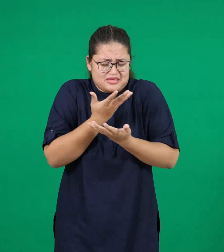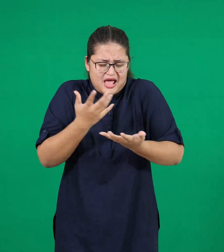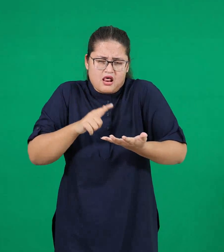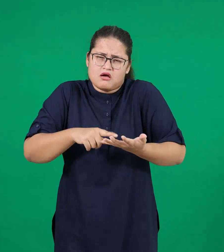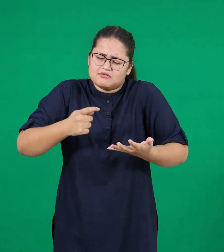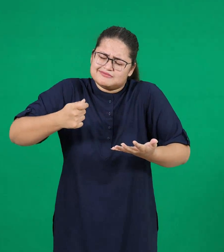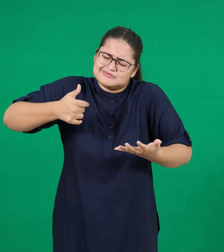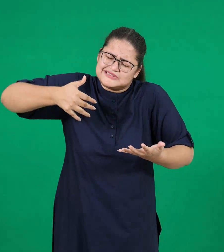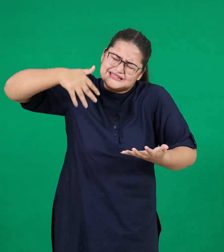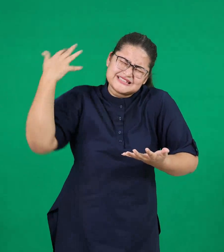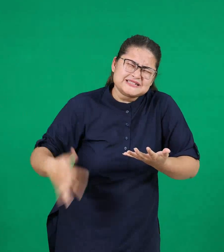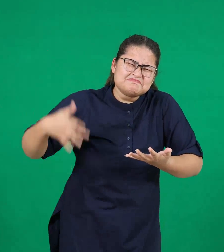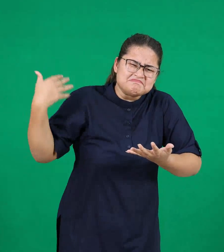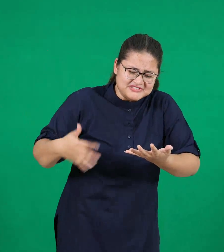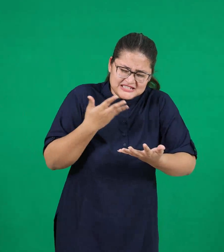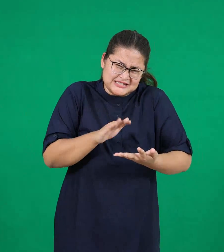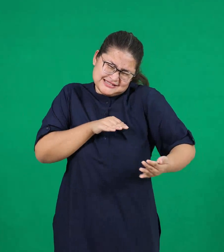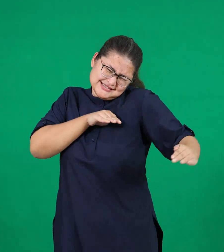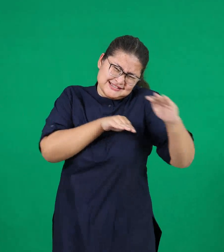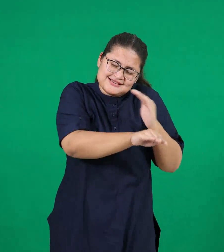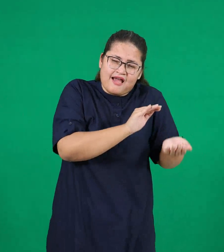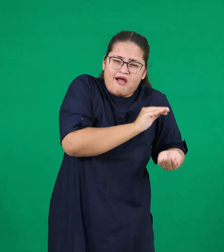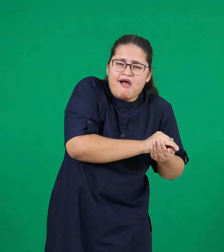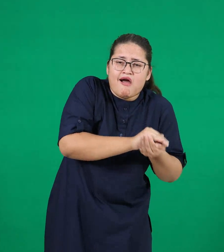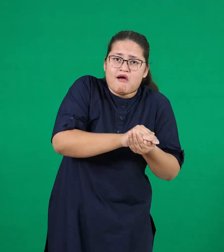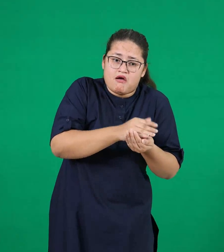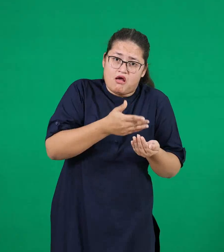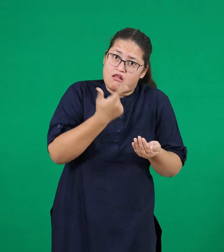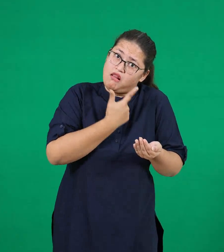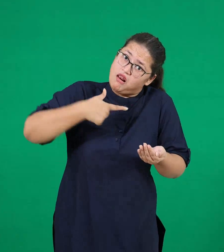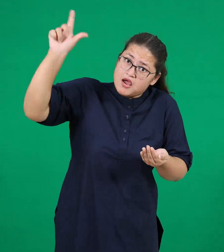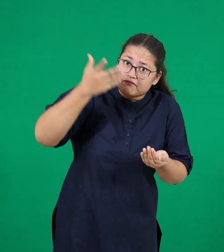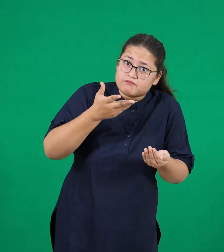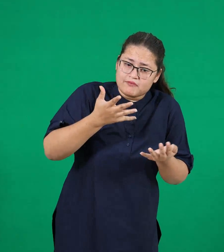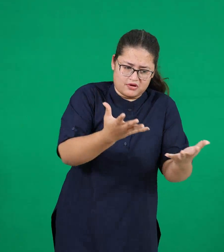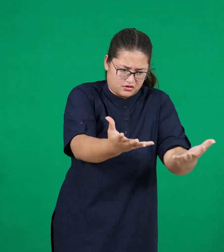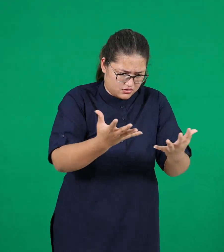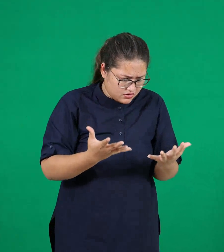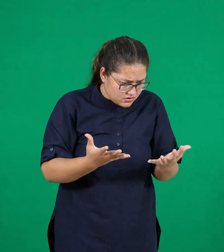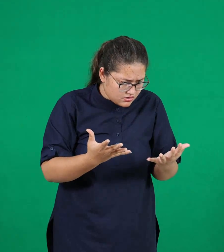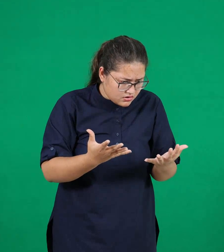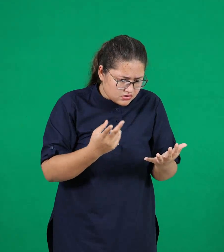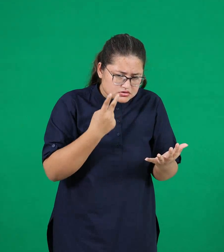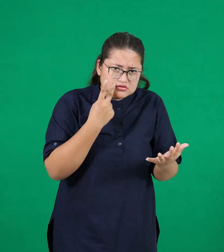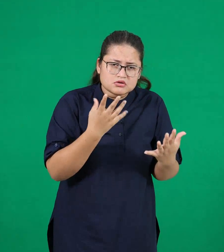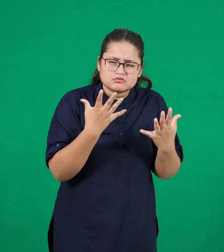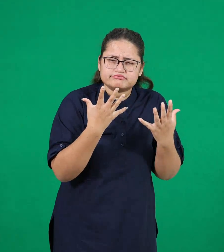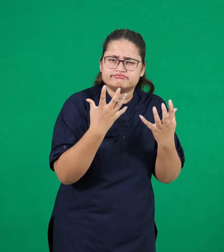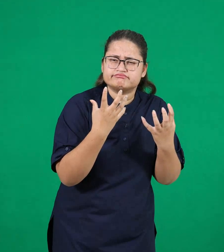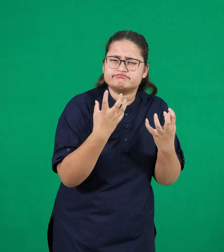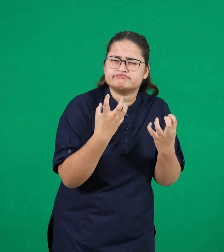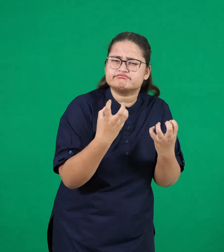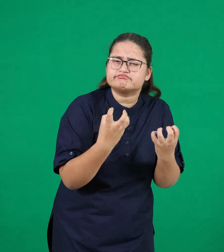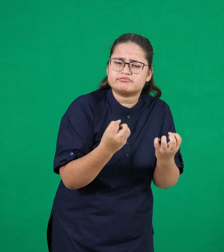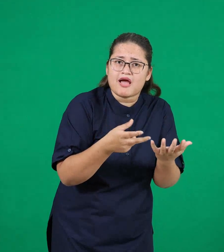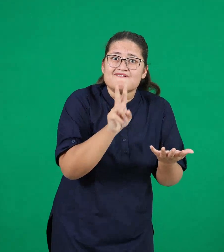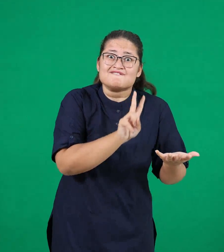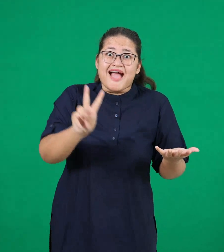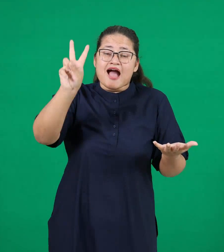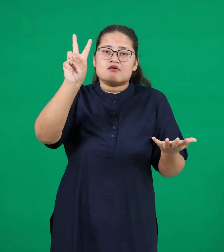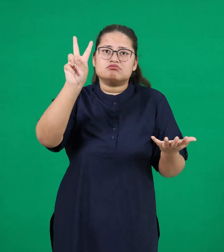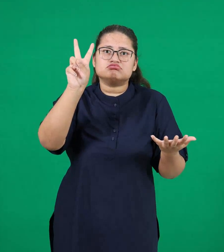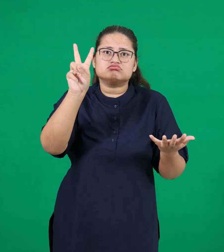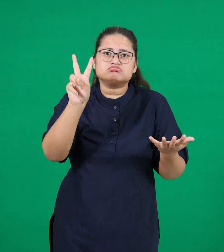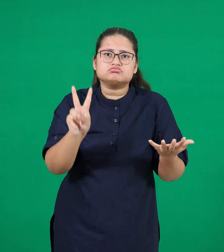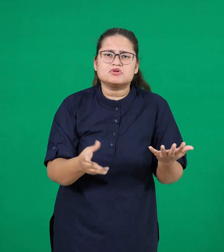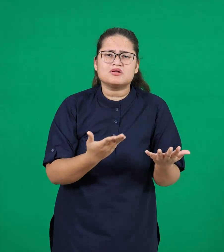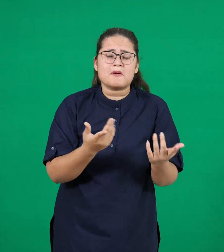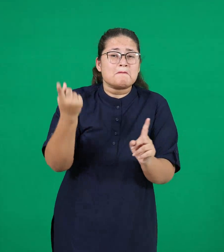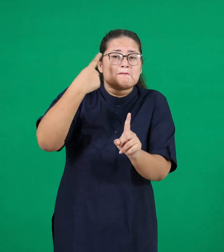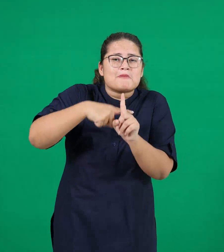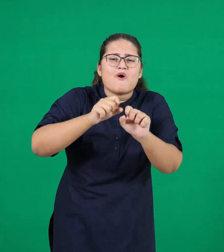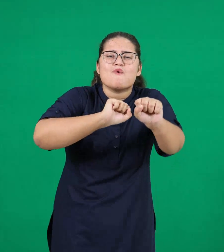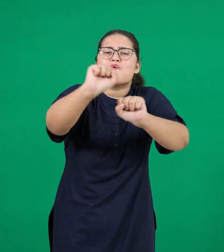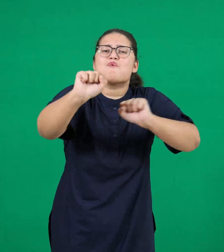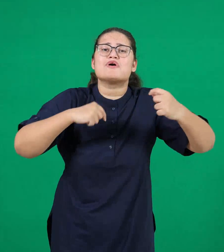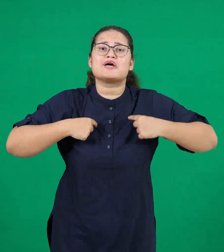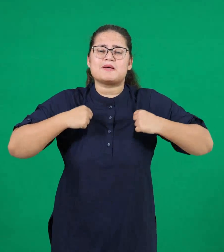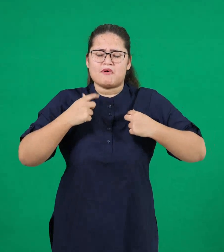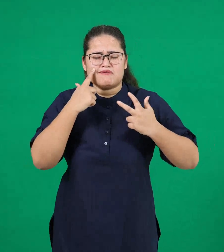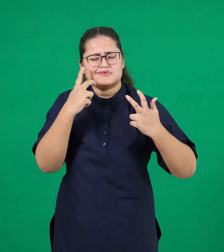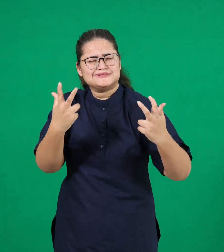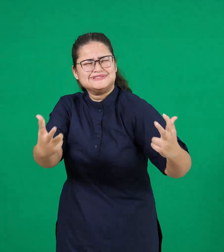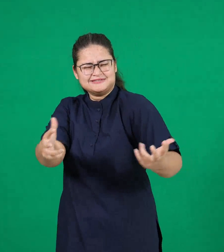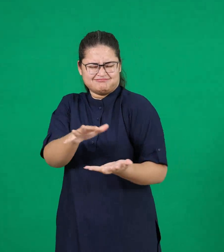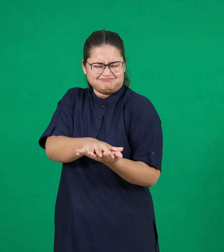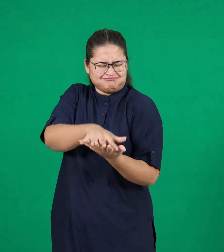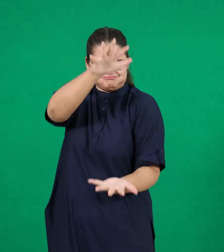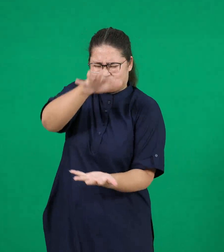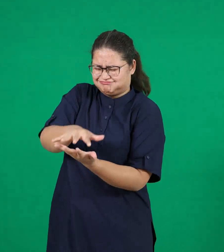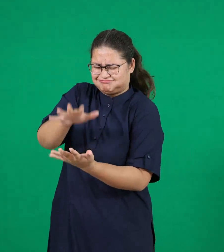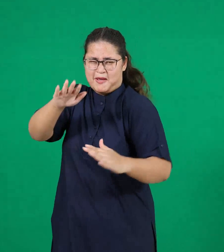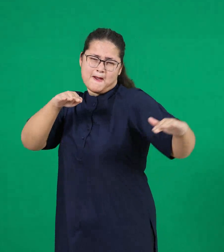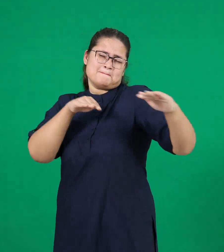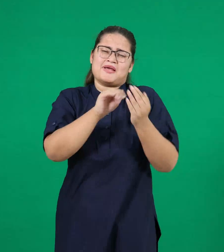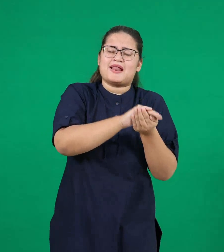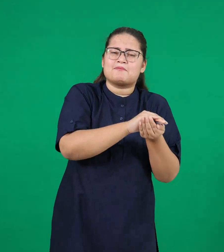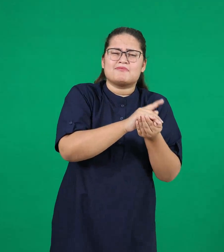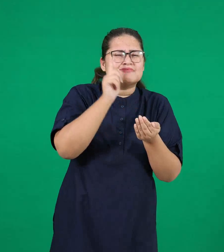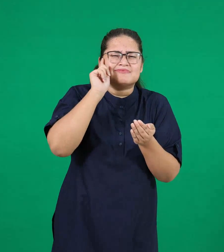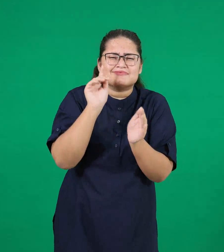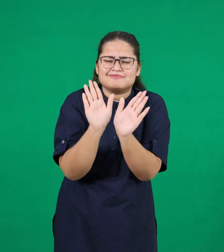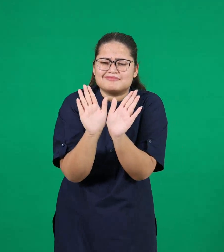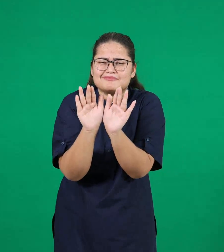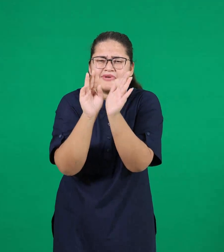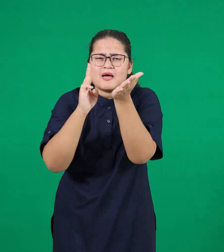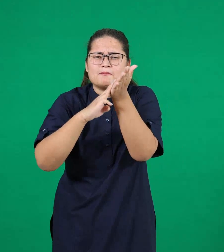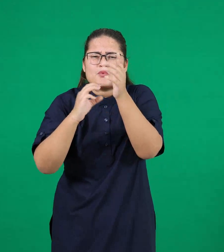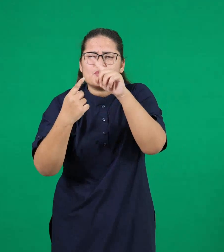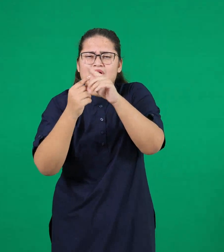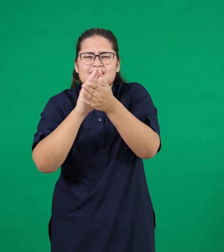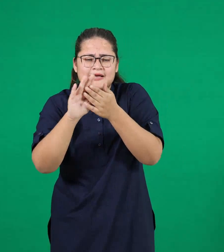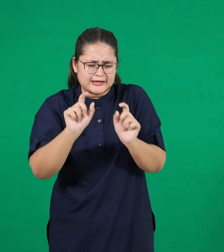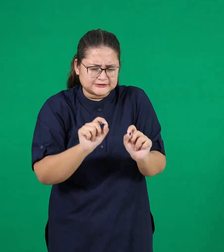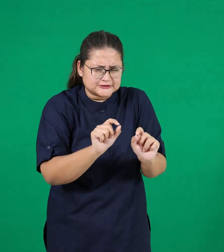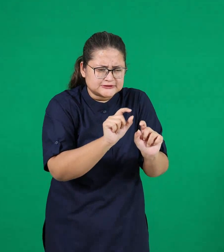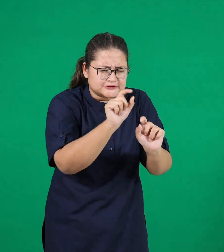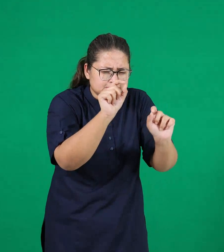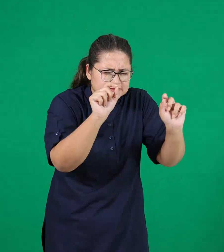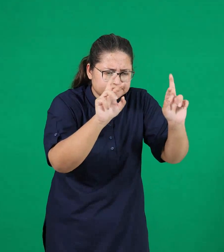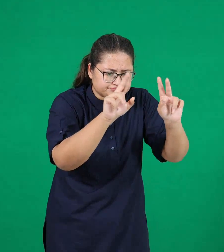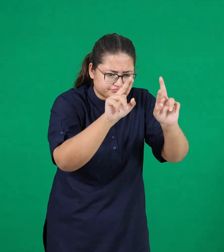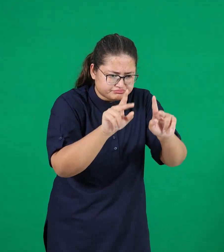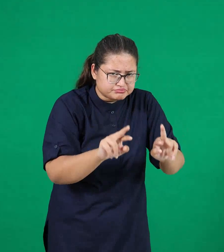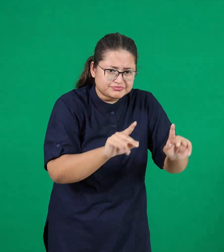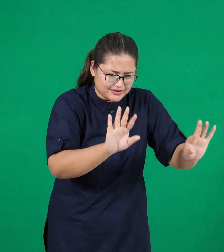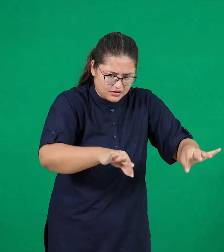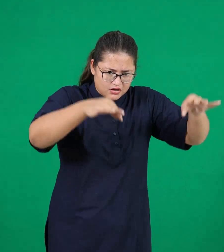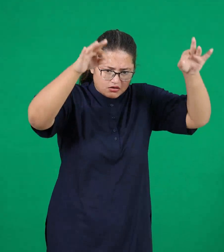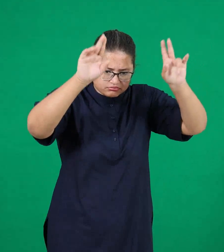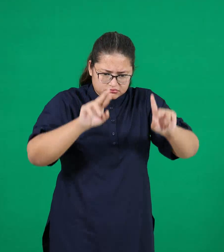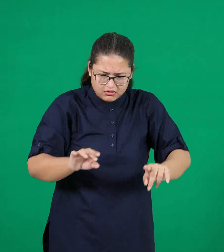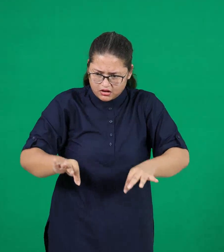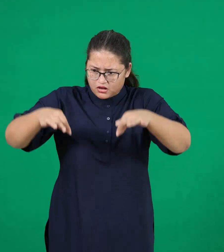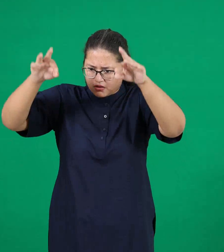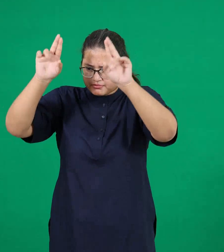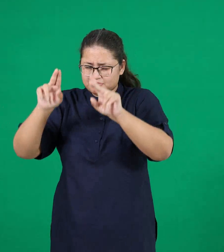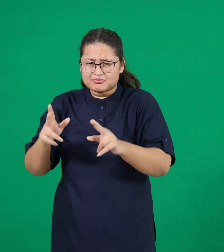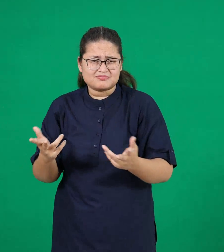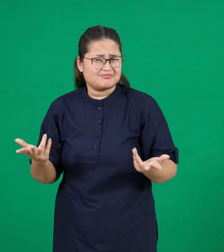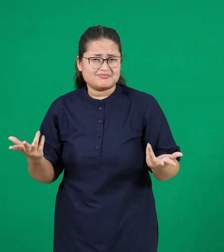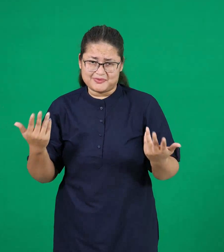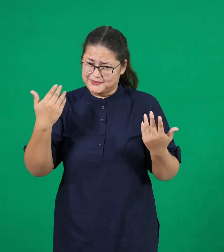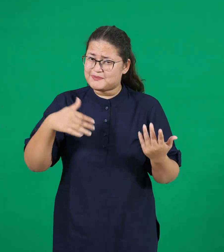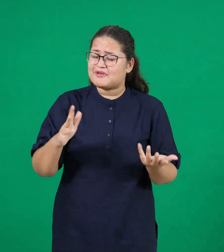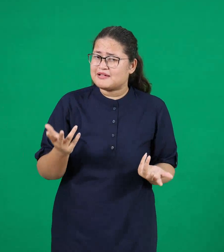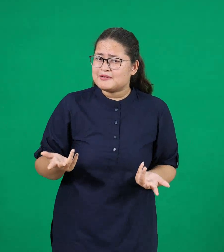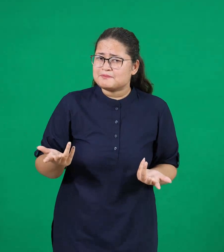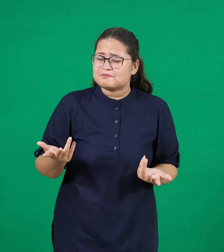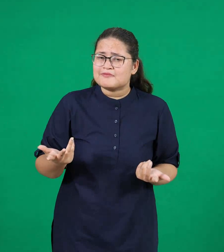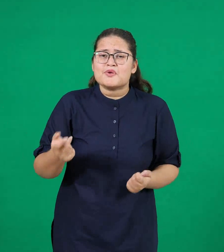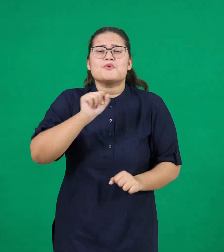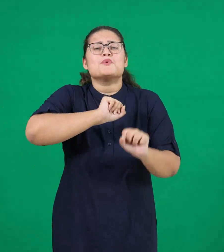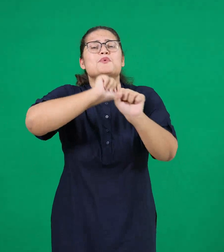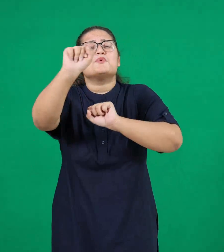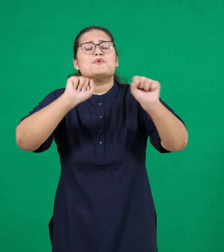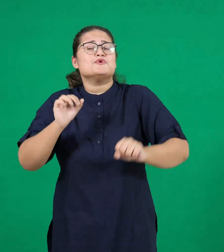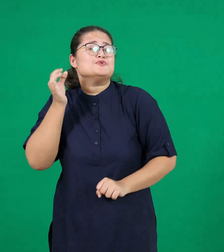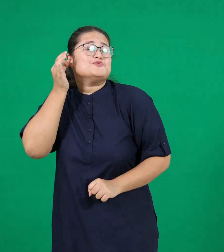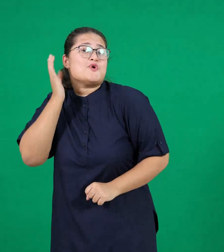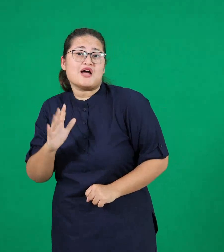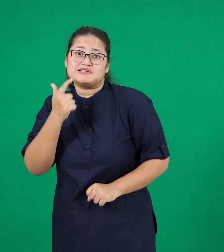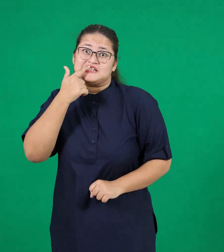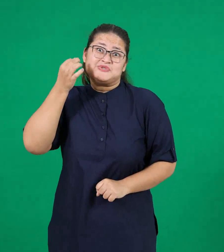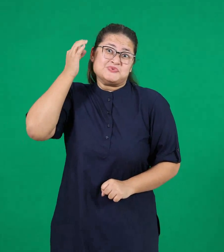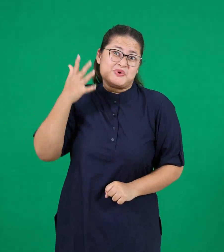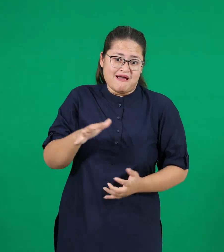Your riches have rotted and moths have eaten your clothes.